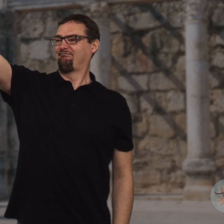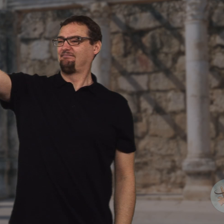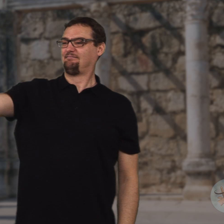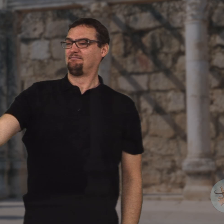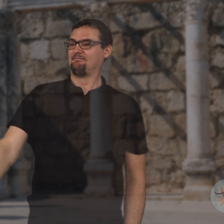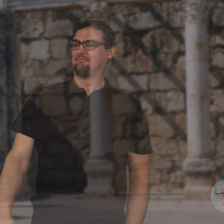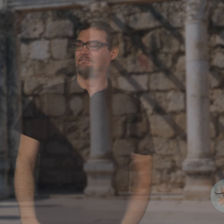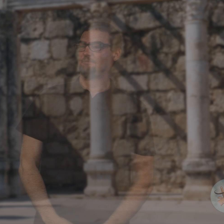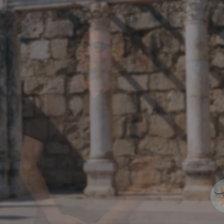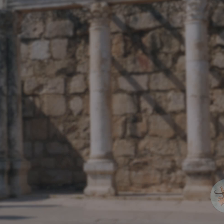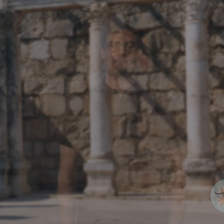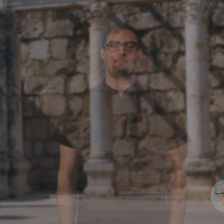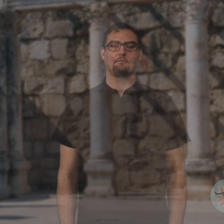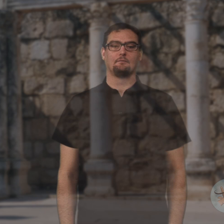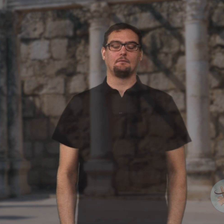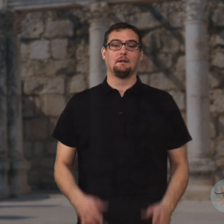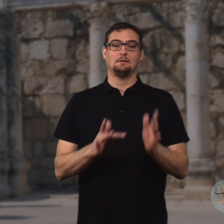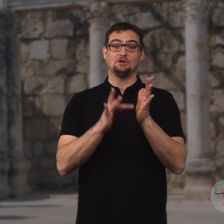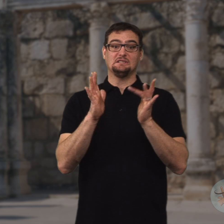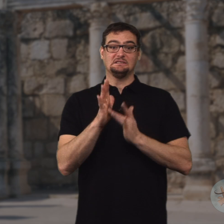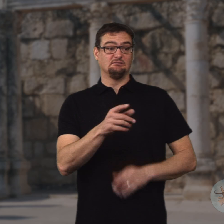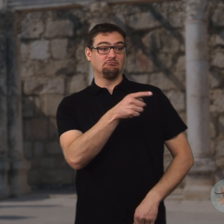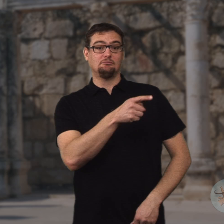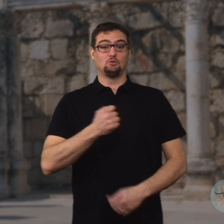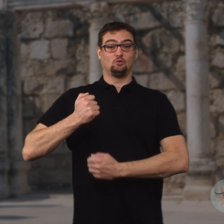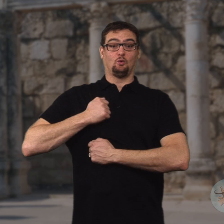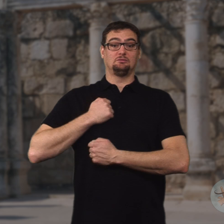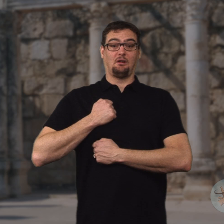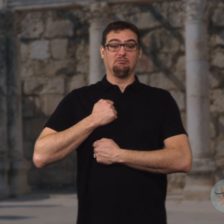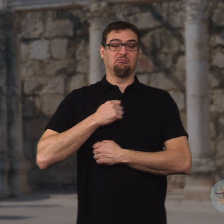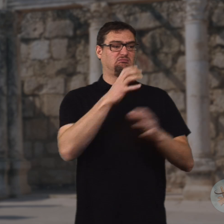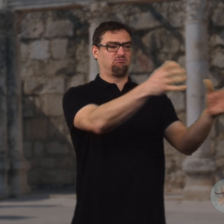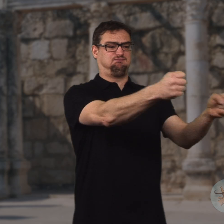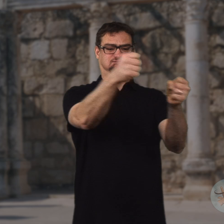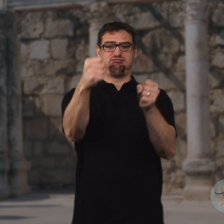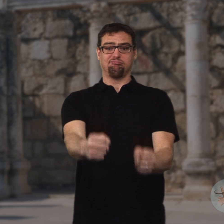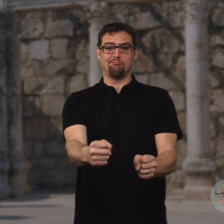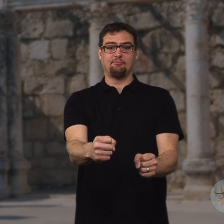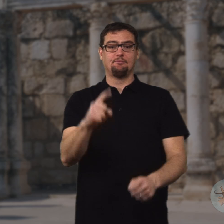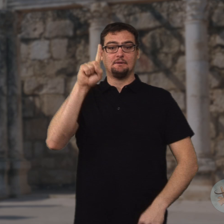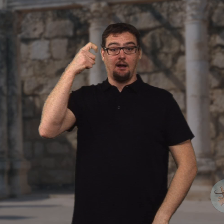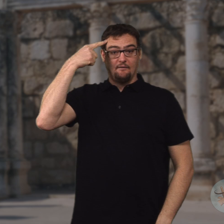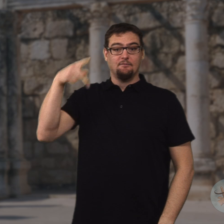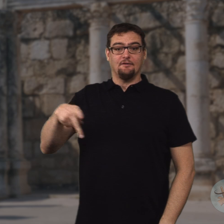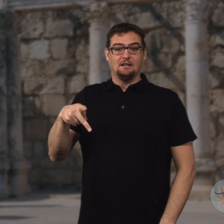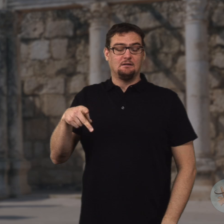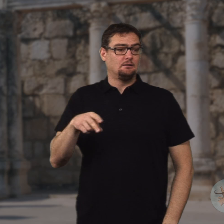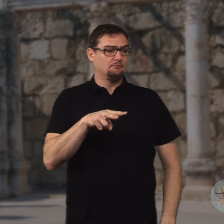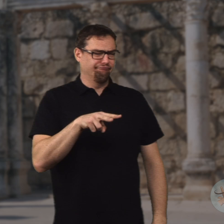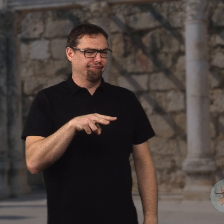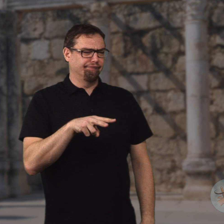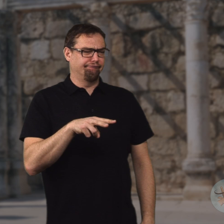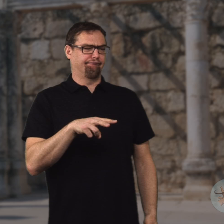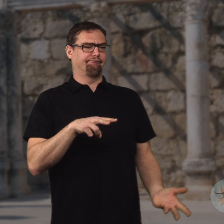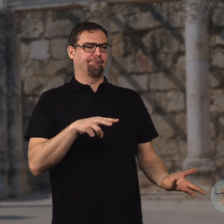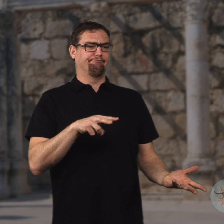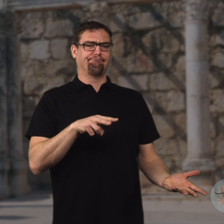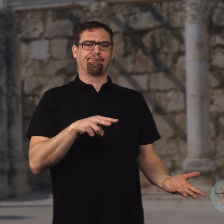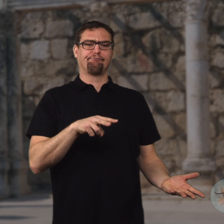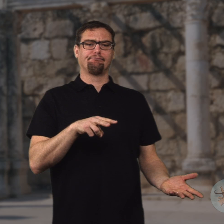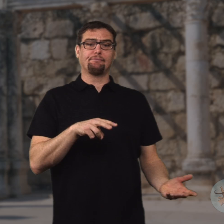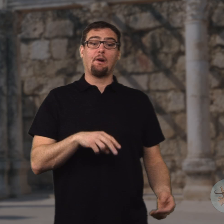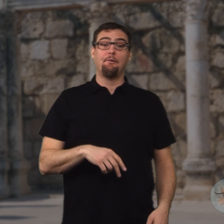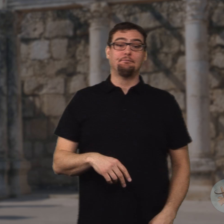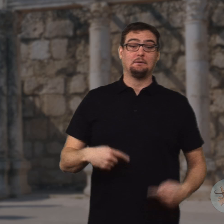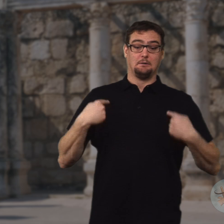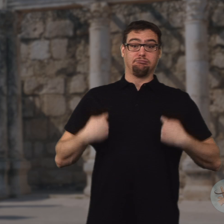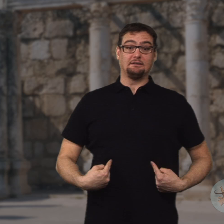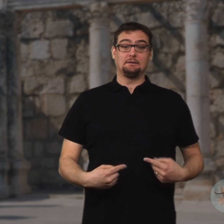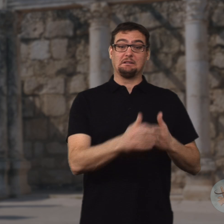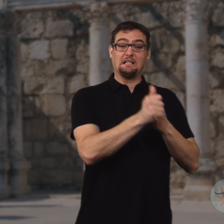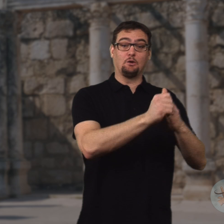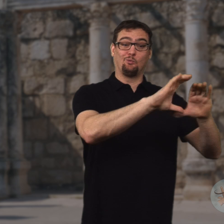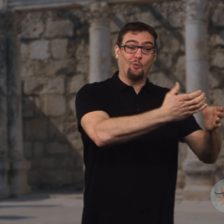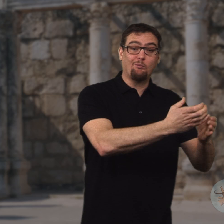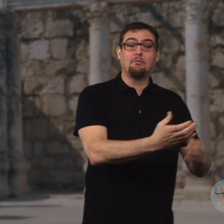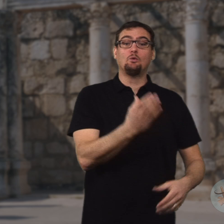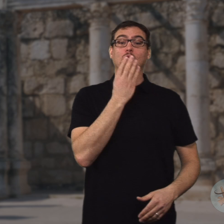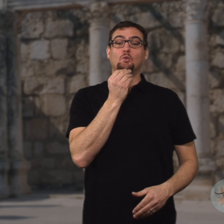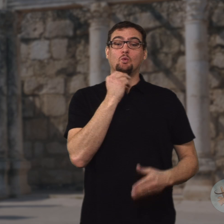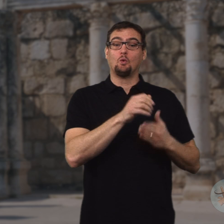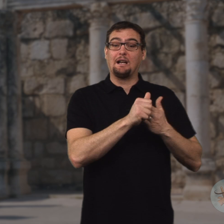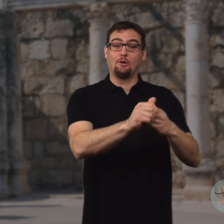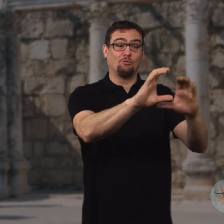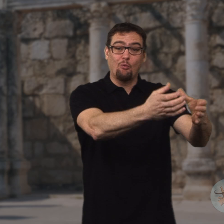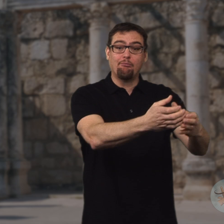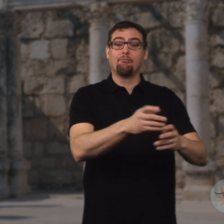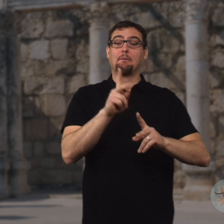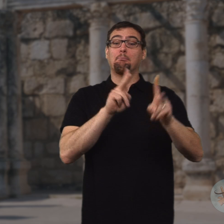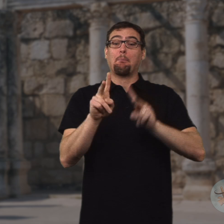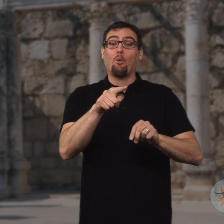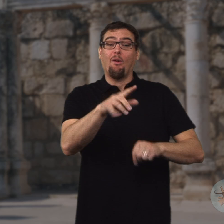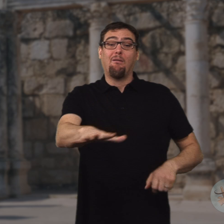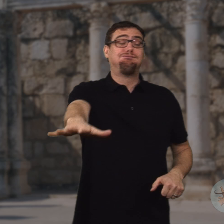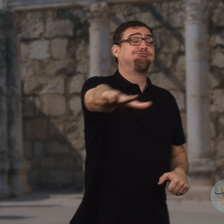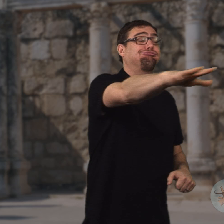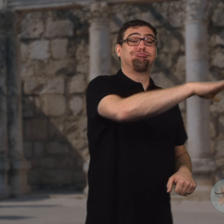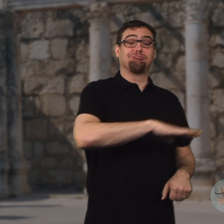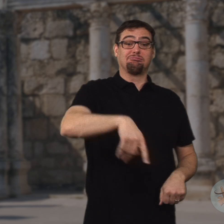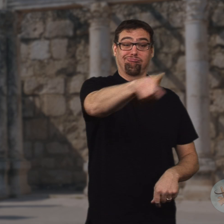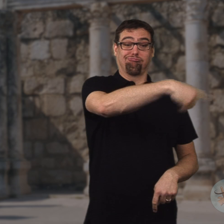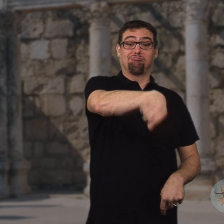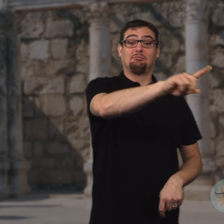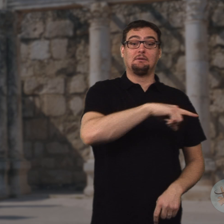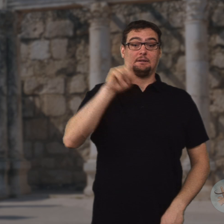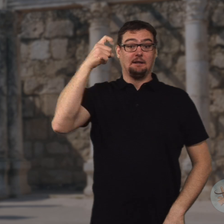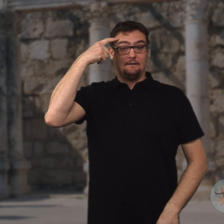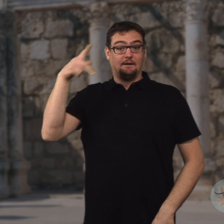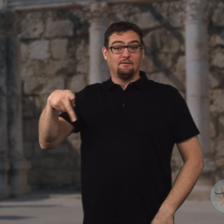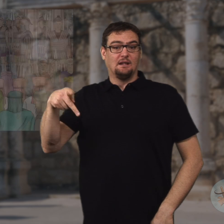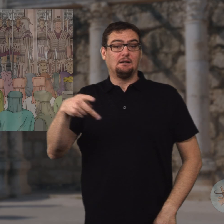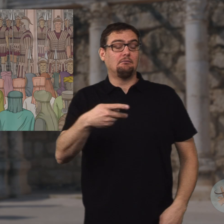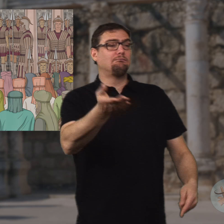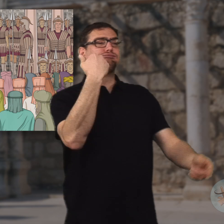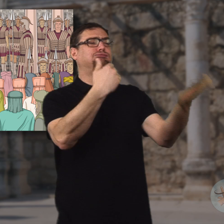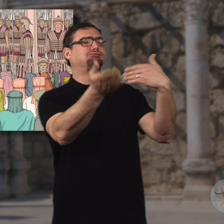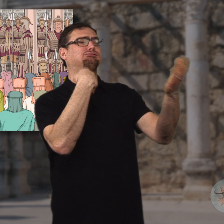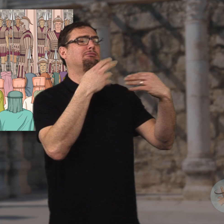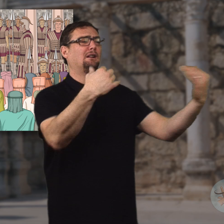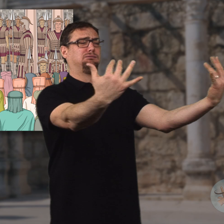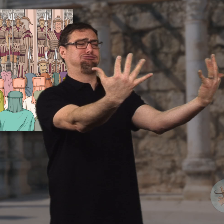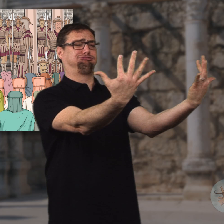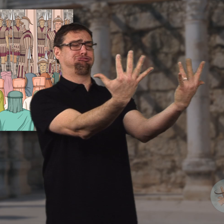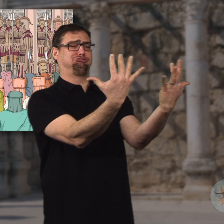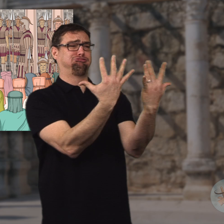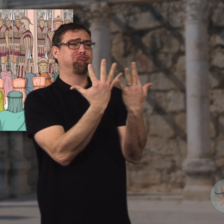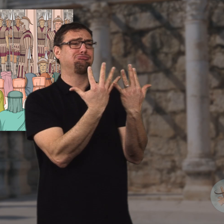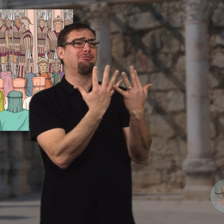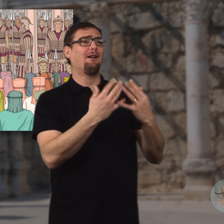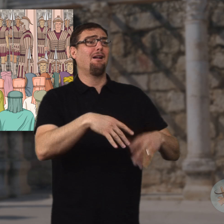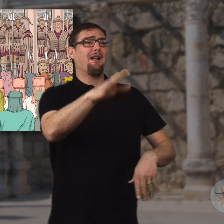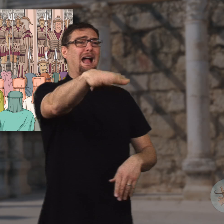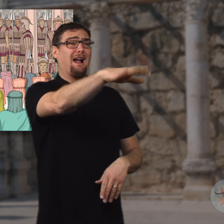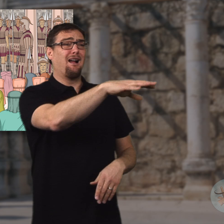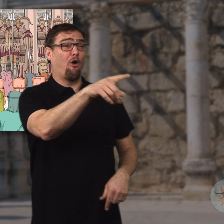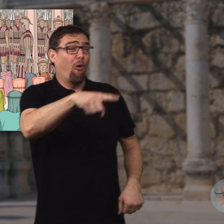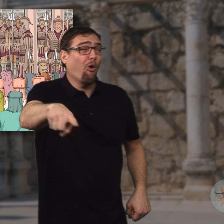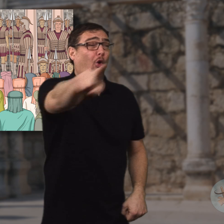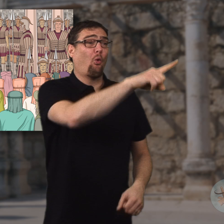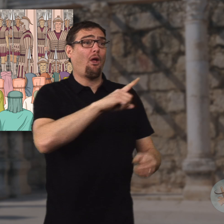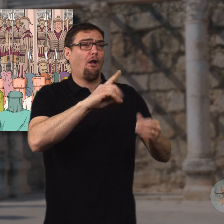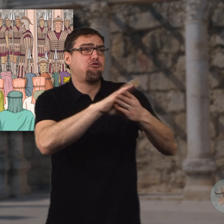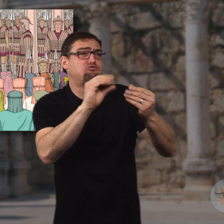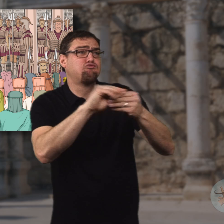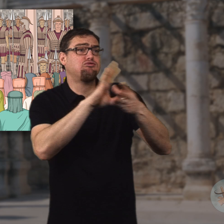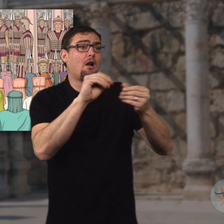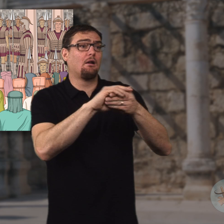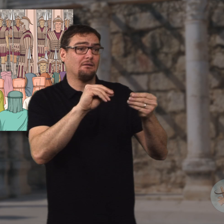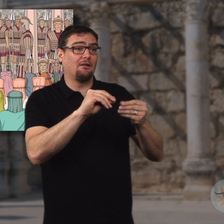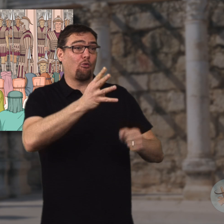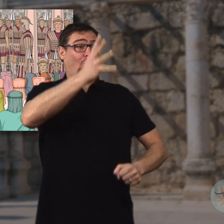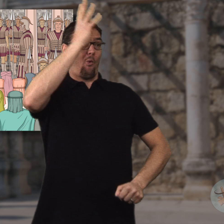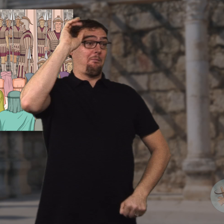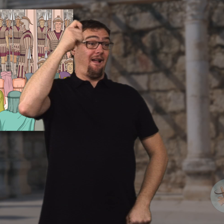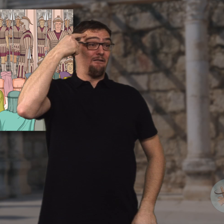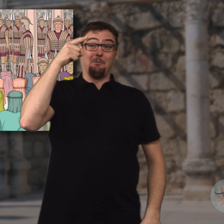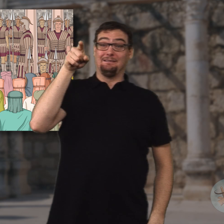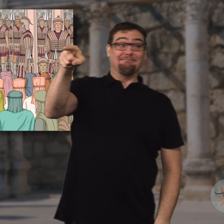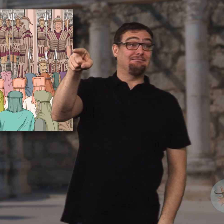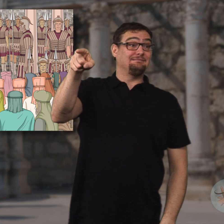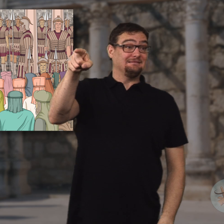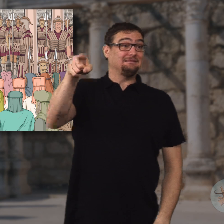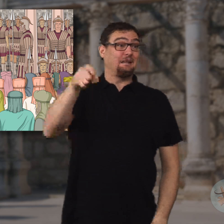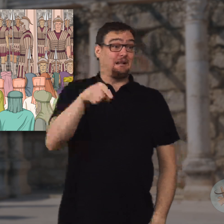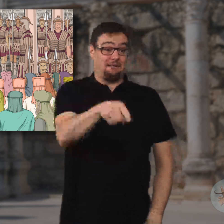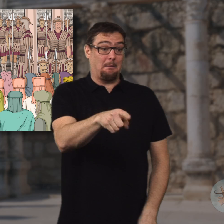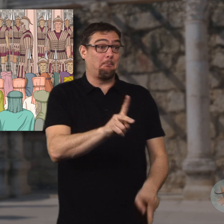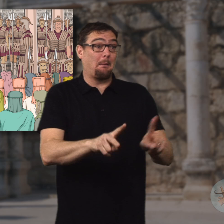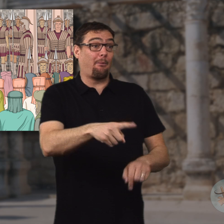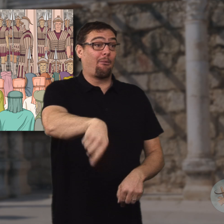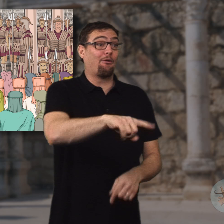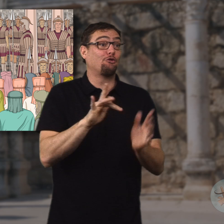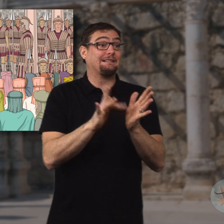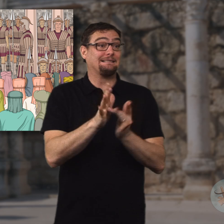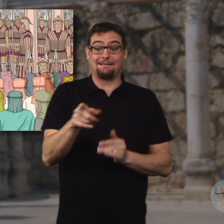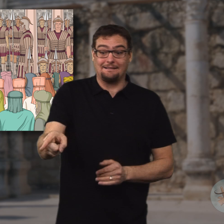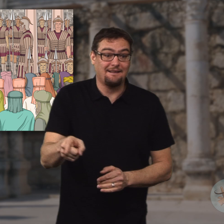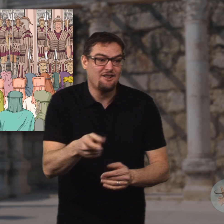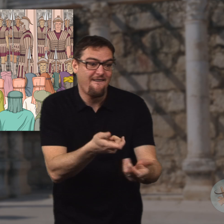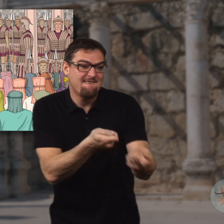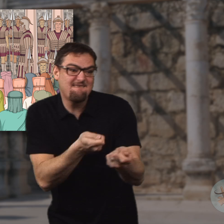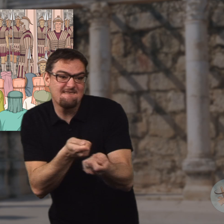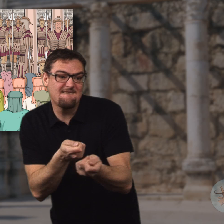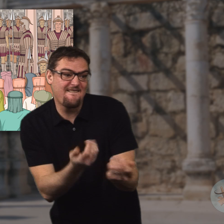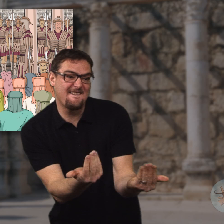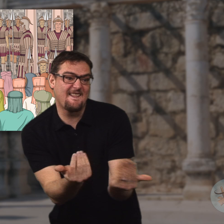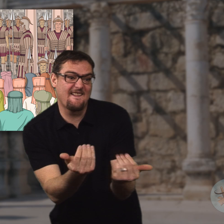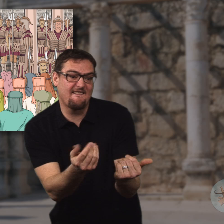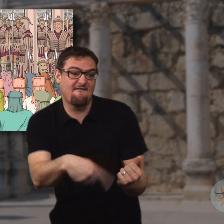Then Pilate called together the chief priests, the rulers, and the people, and said to them, “You brought me this man as one who was inciting the people to rebellion.